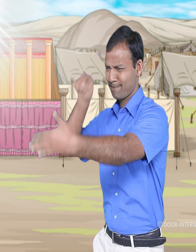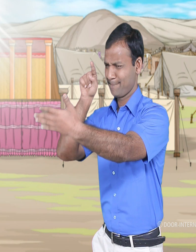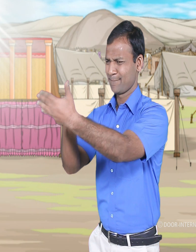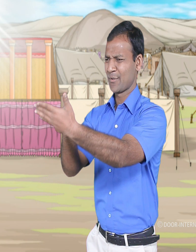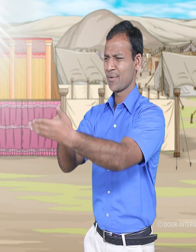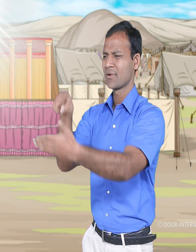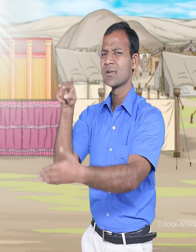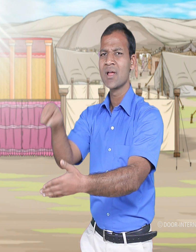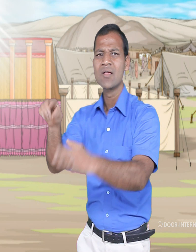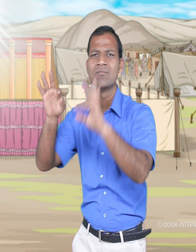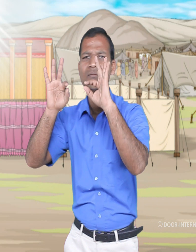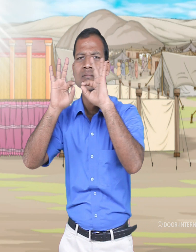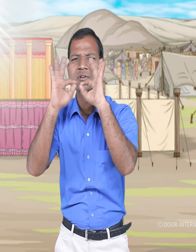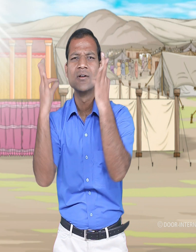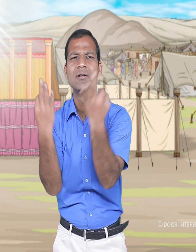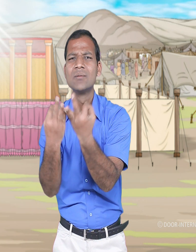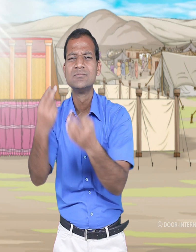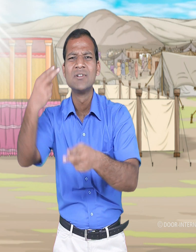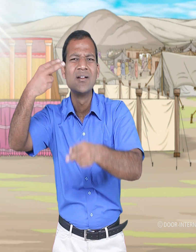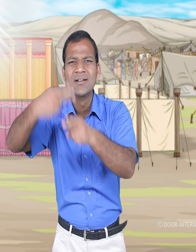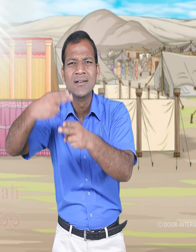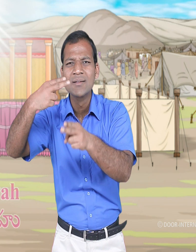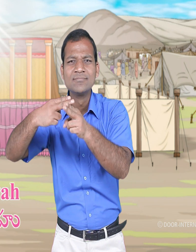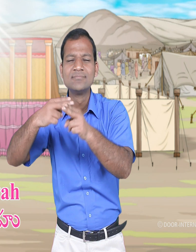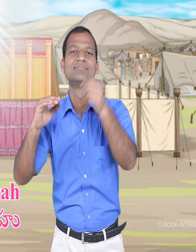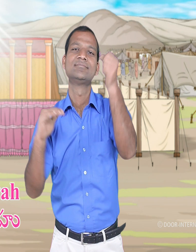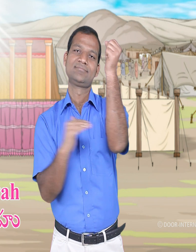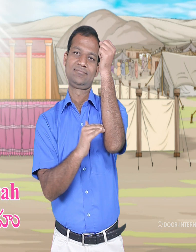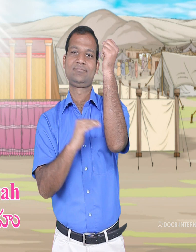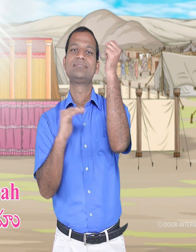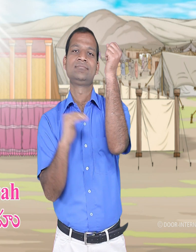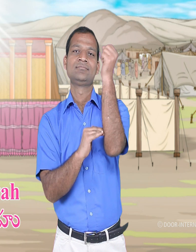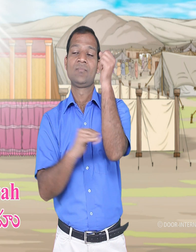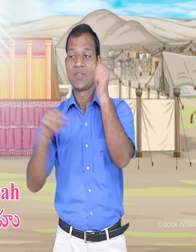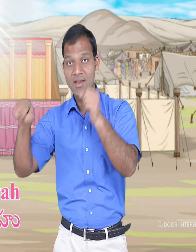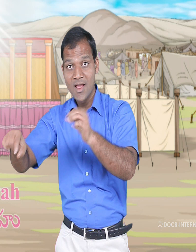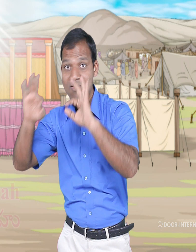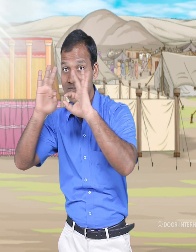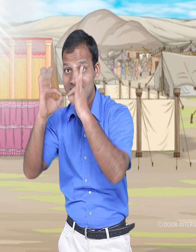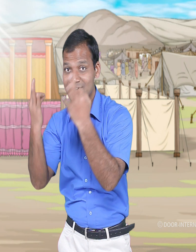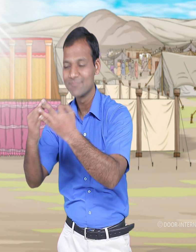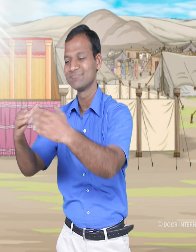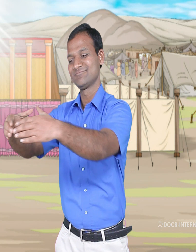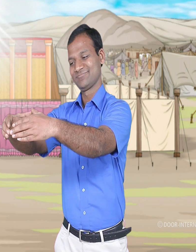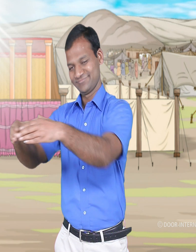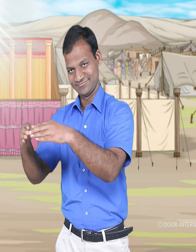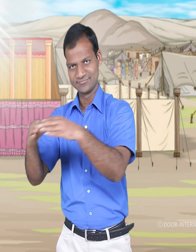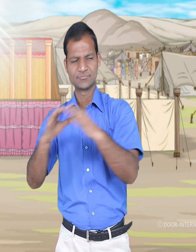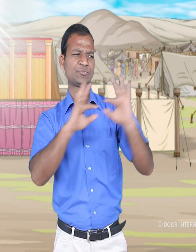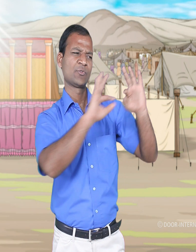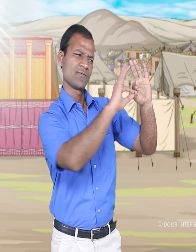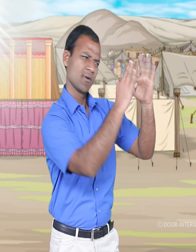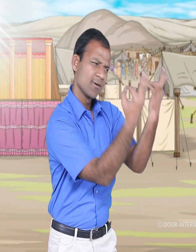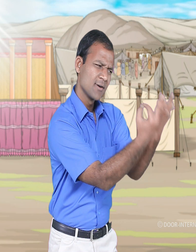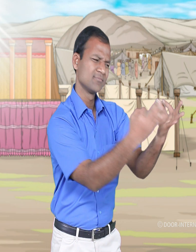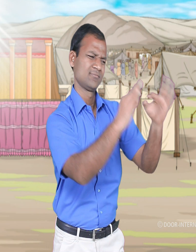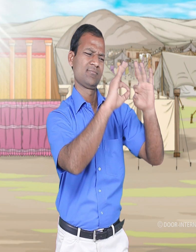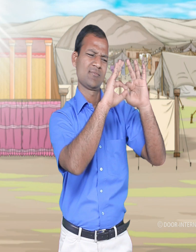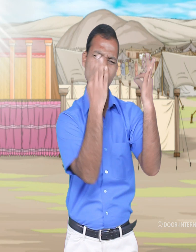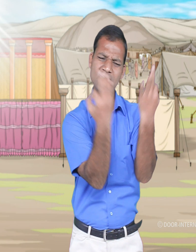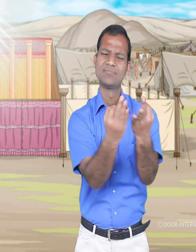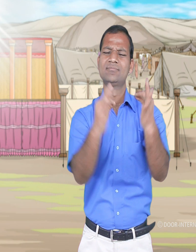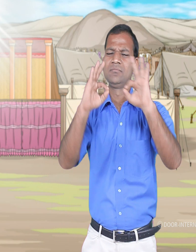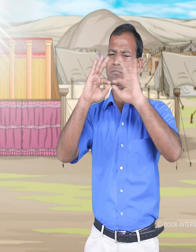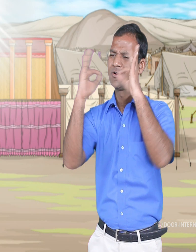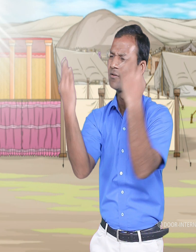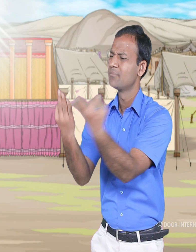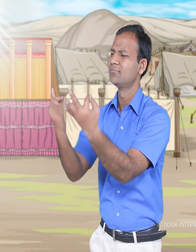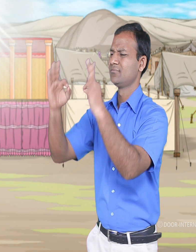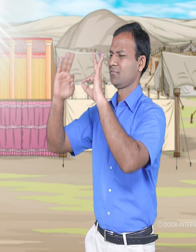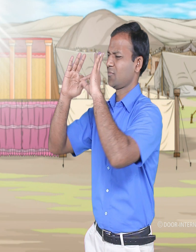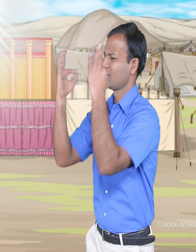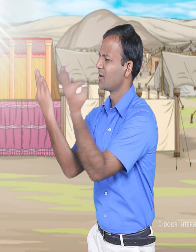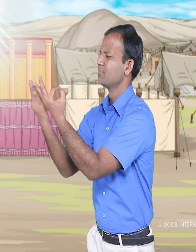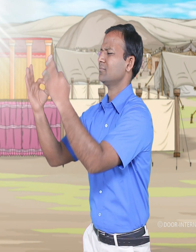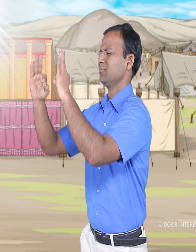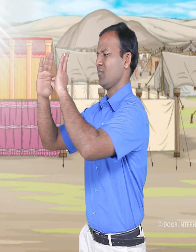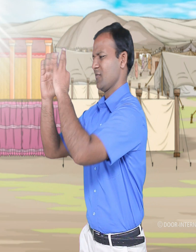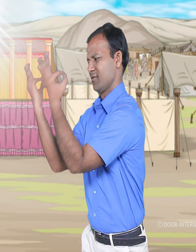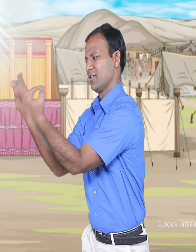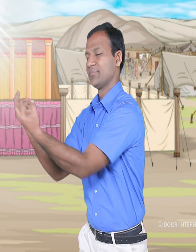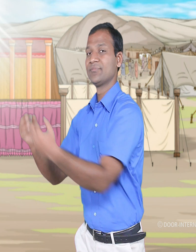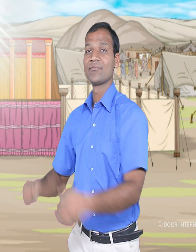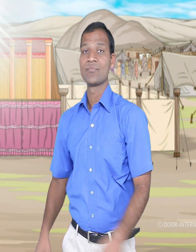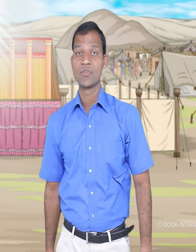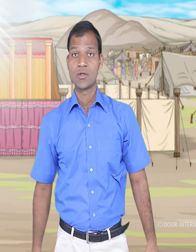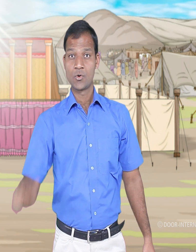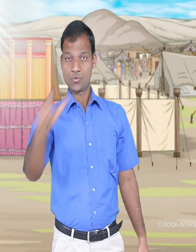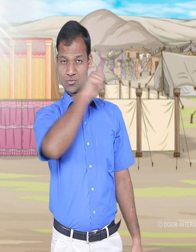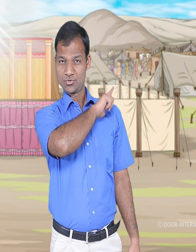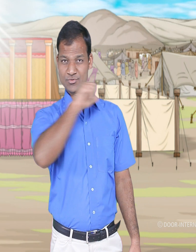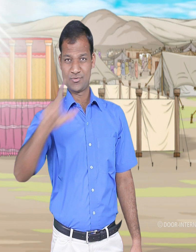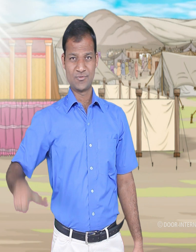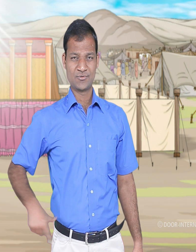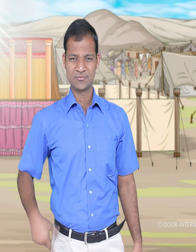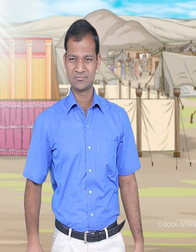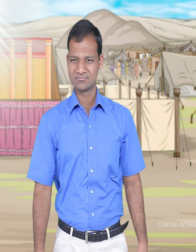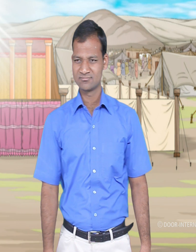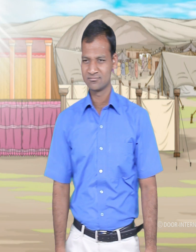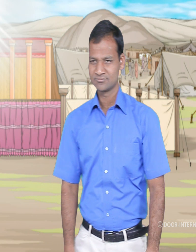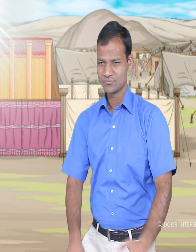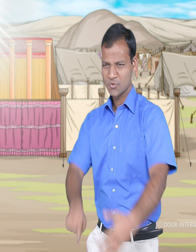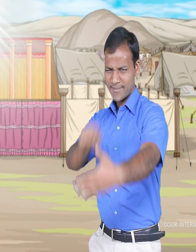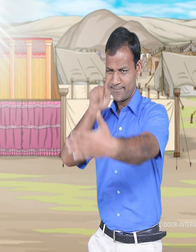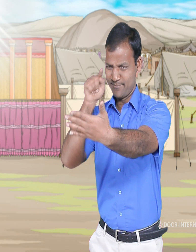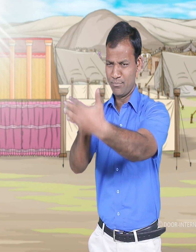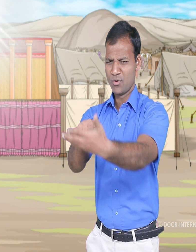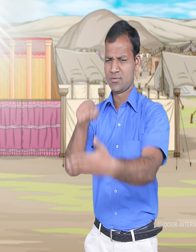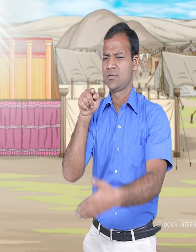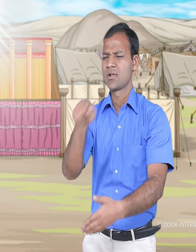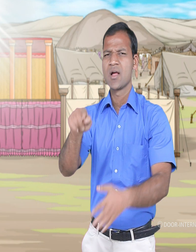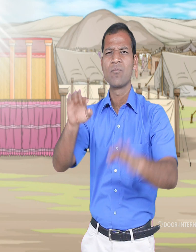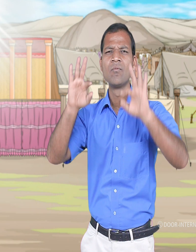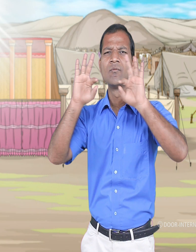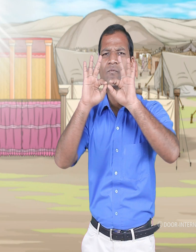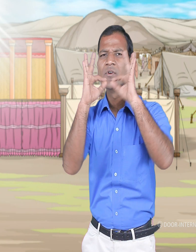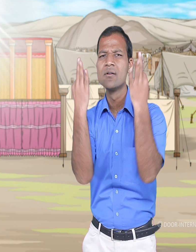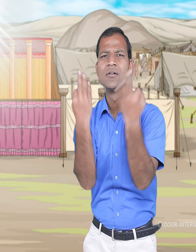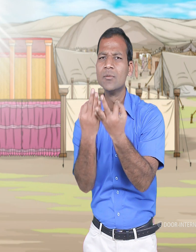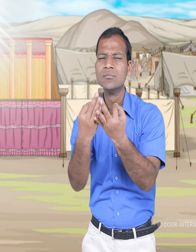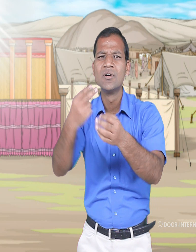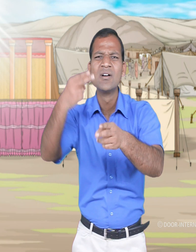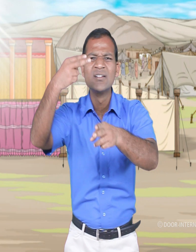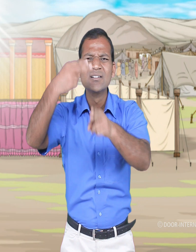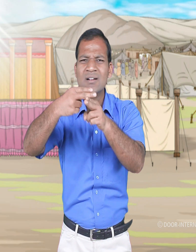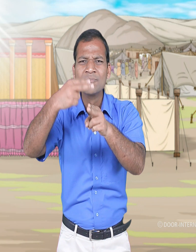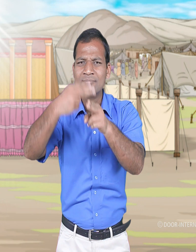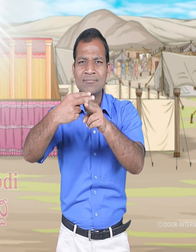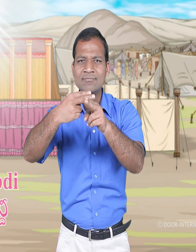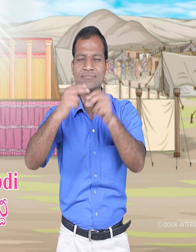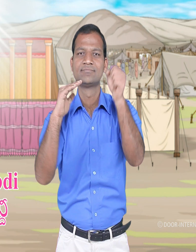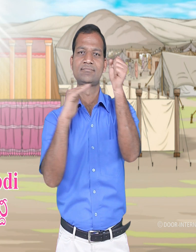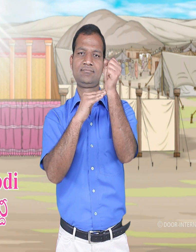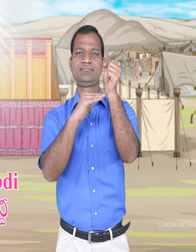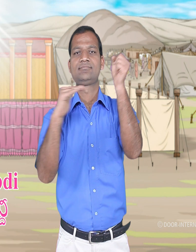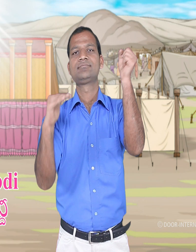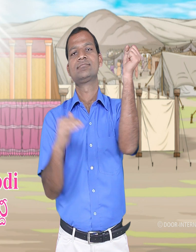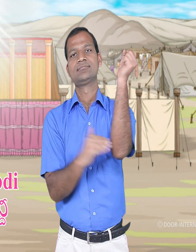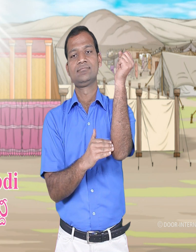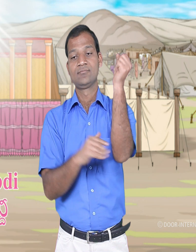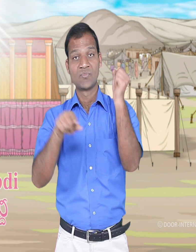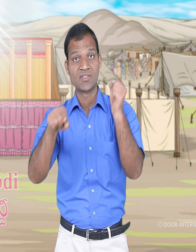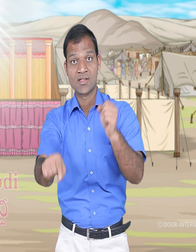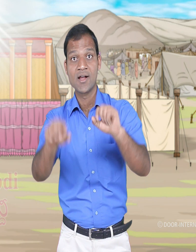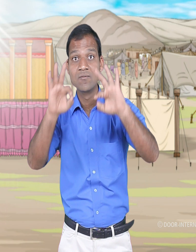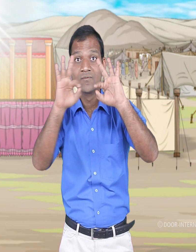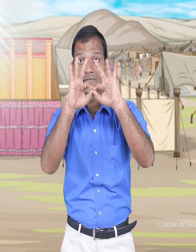He had the clans of Judah come forward, and the clan of the Zerahites was selected.